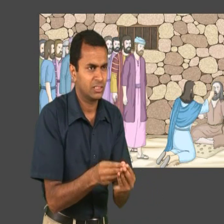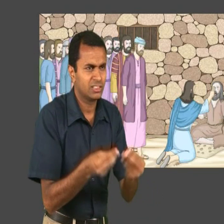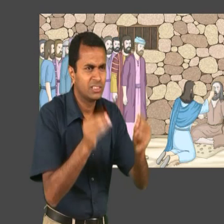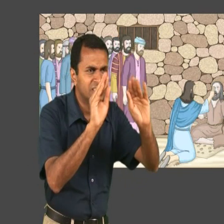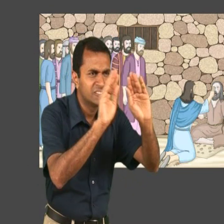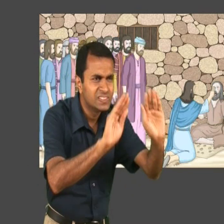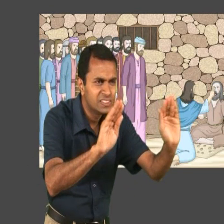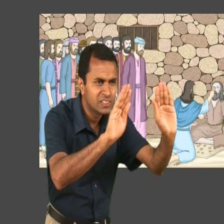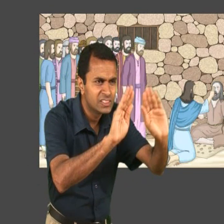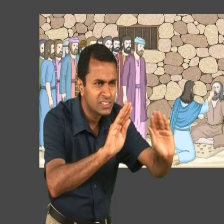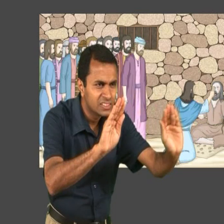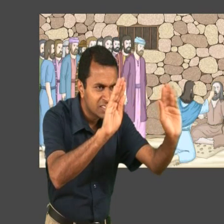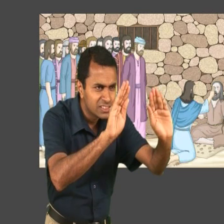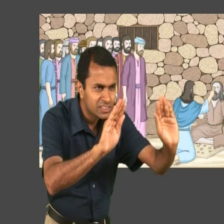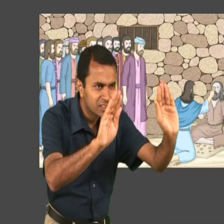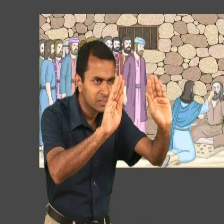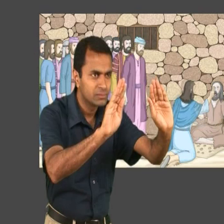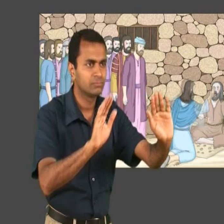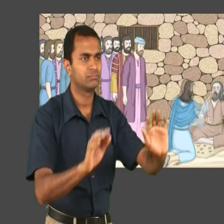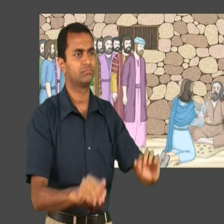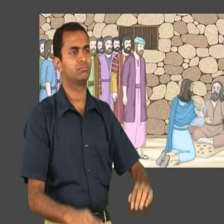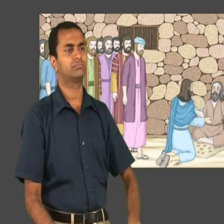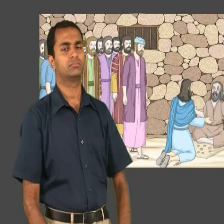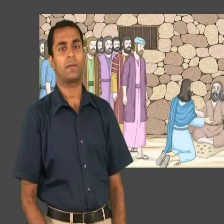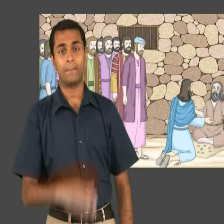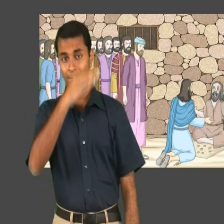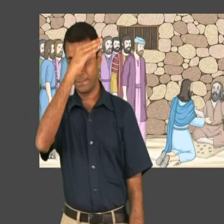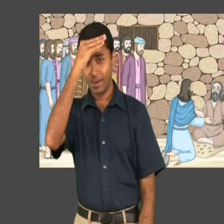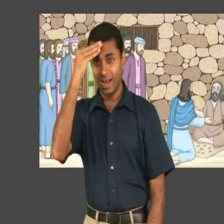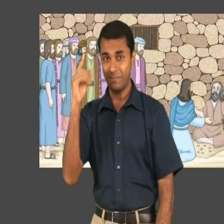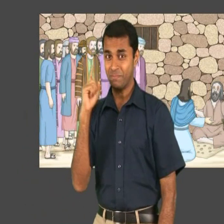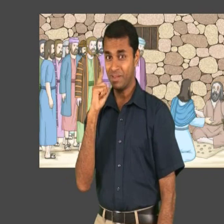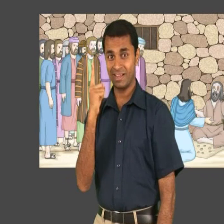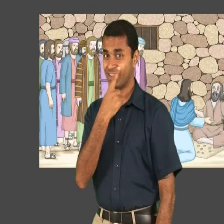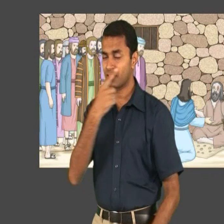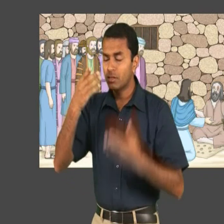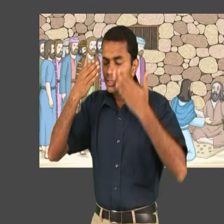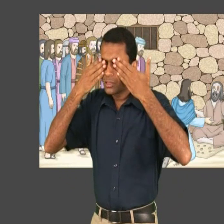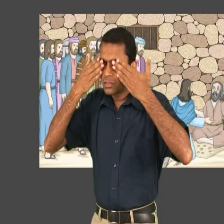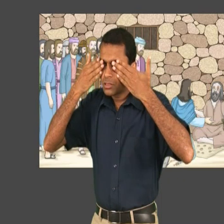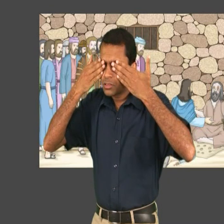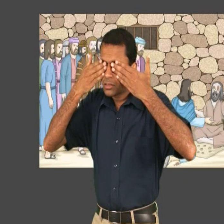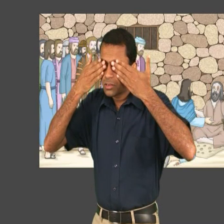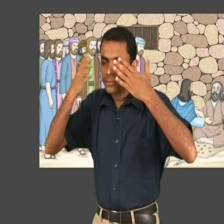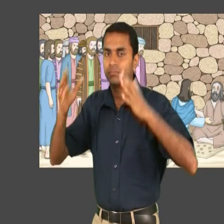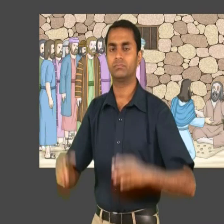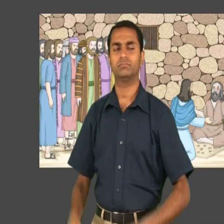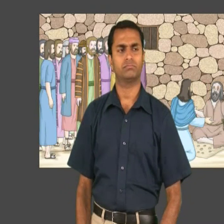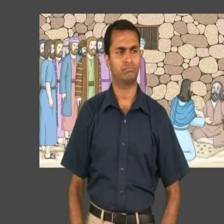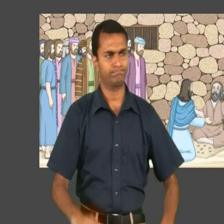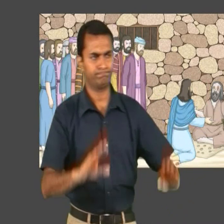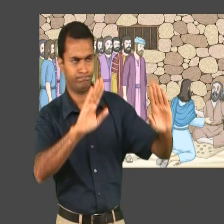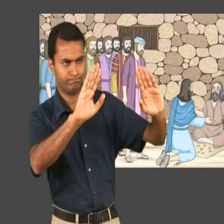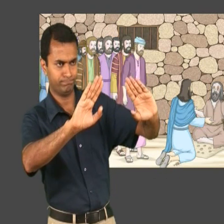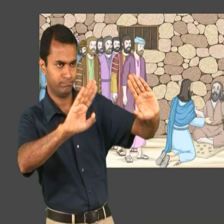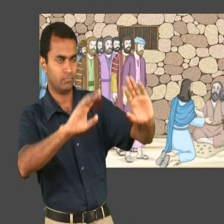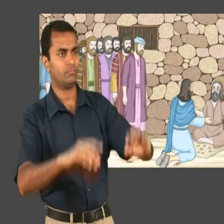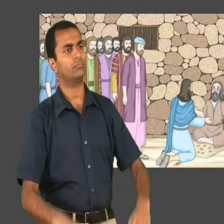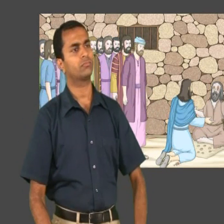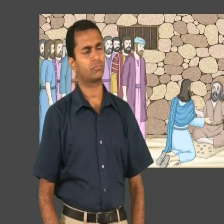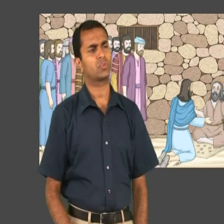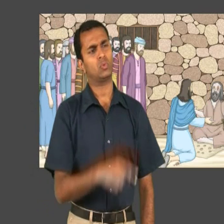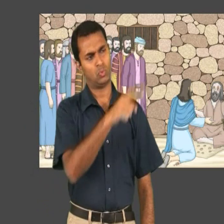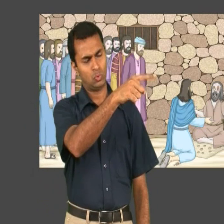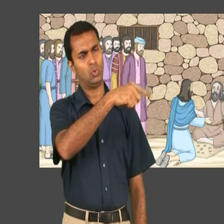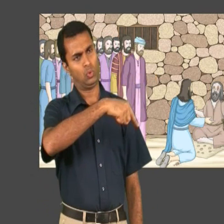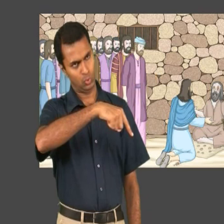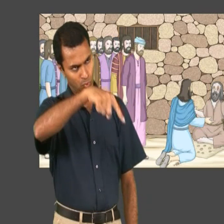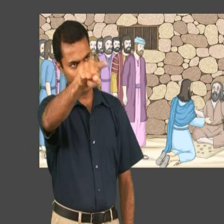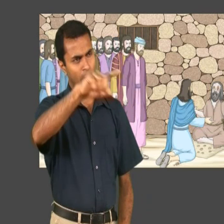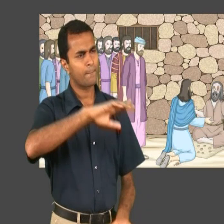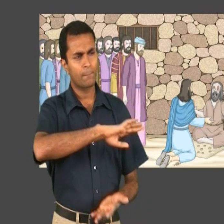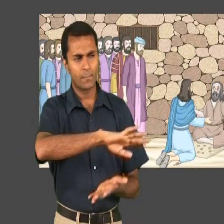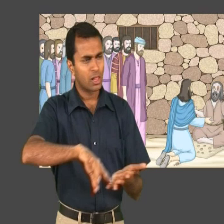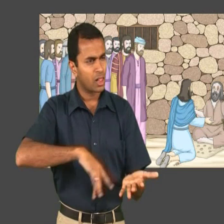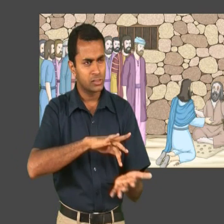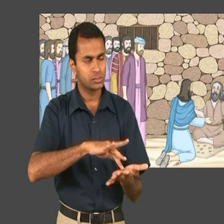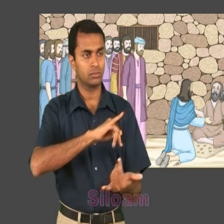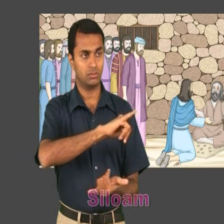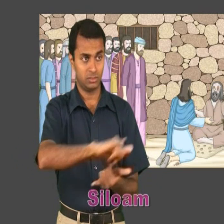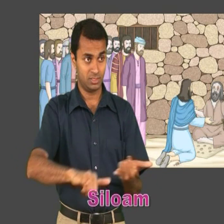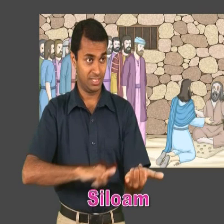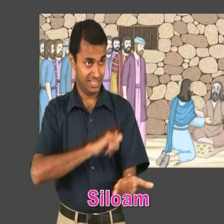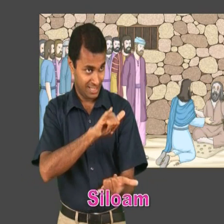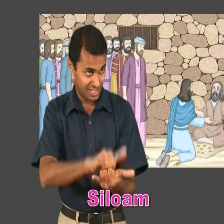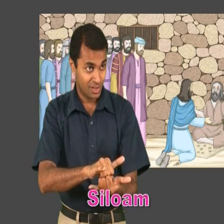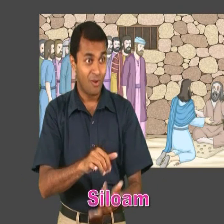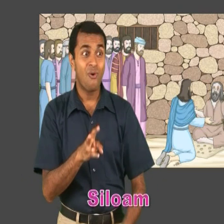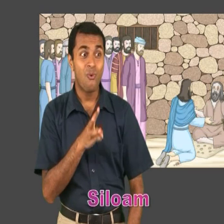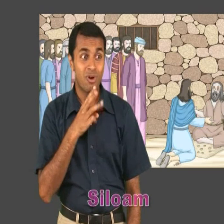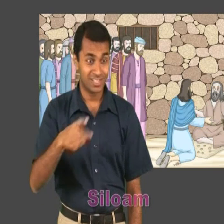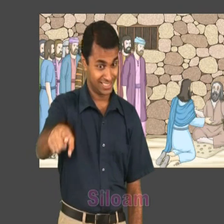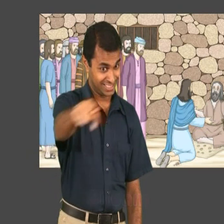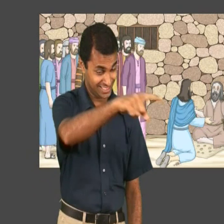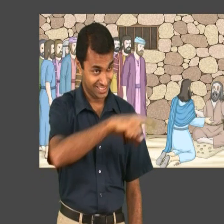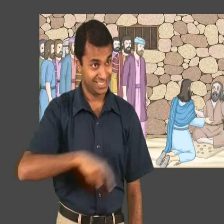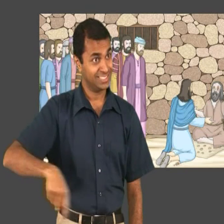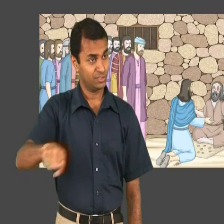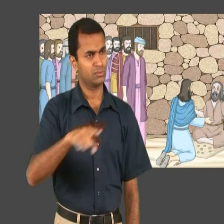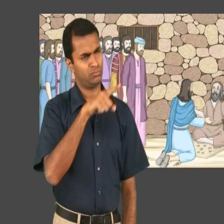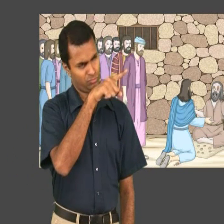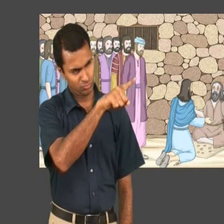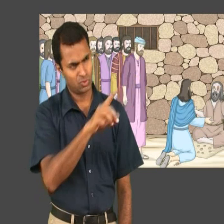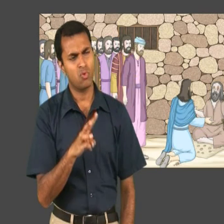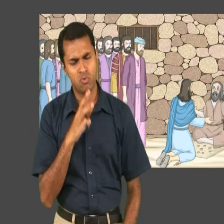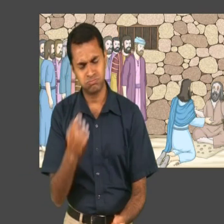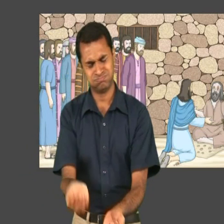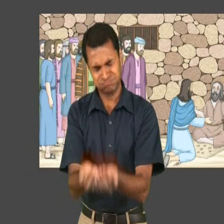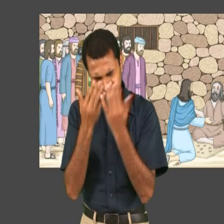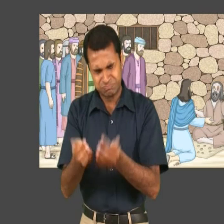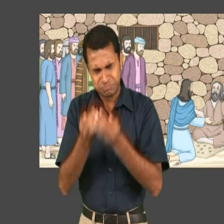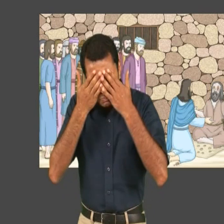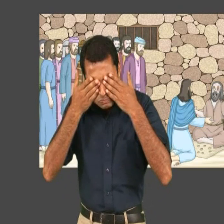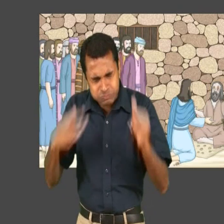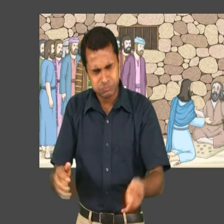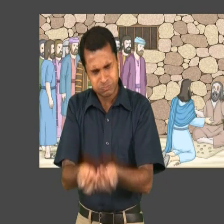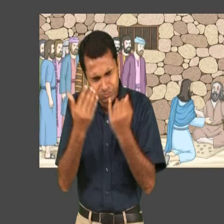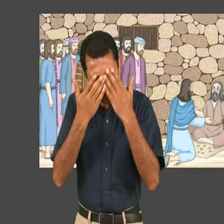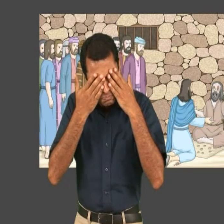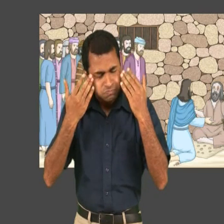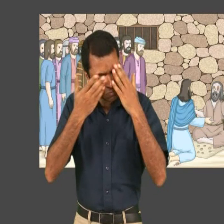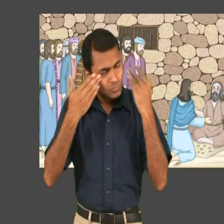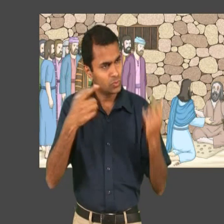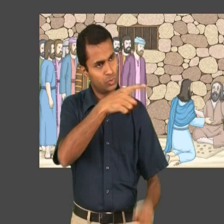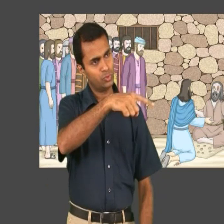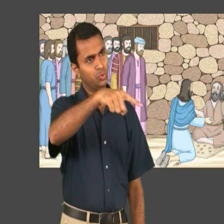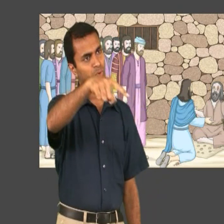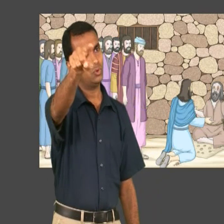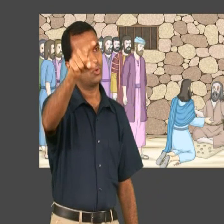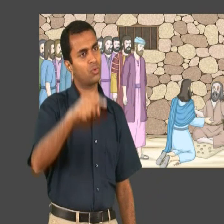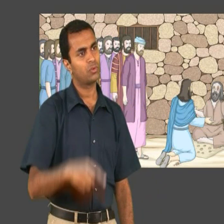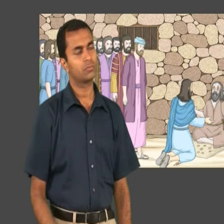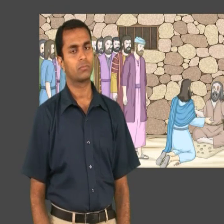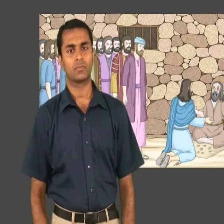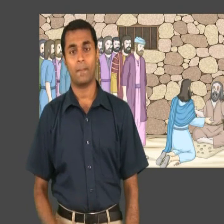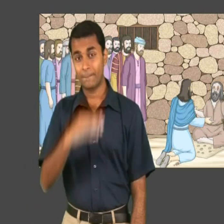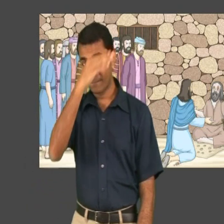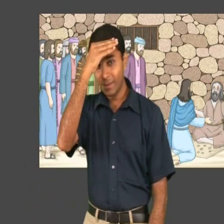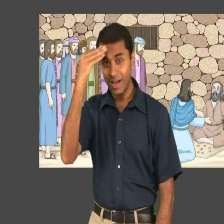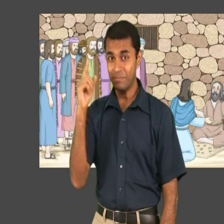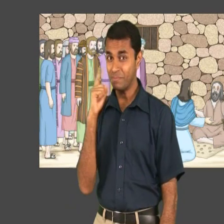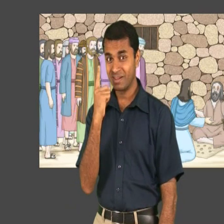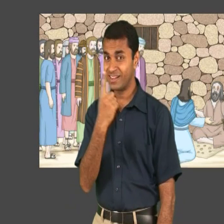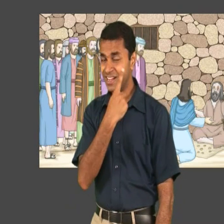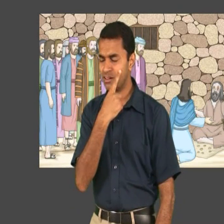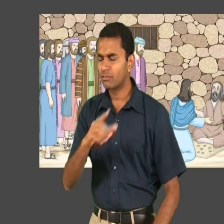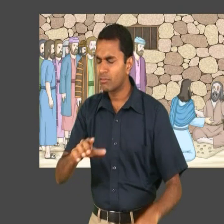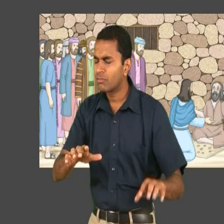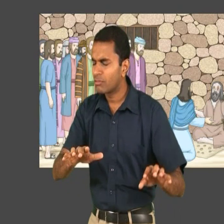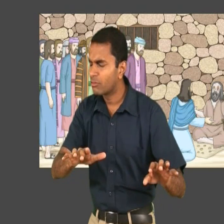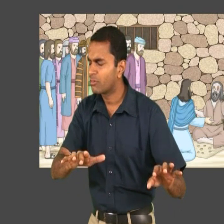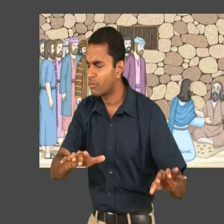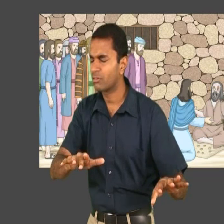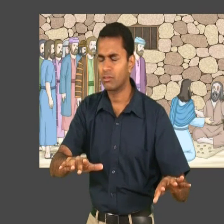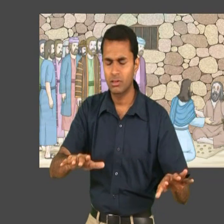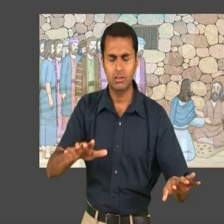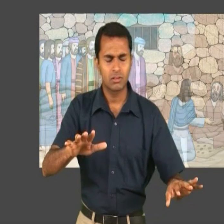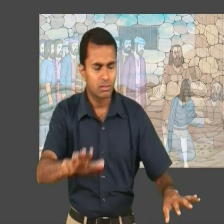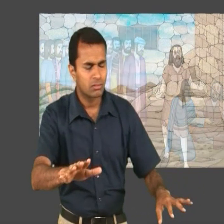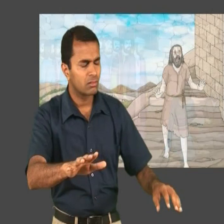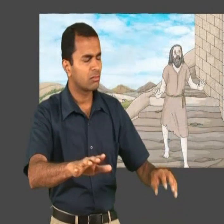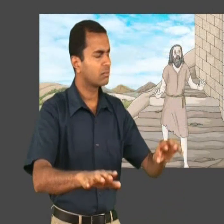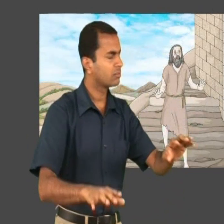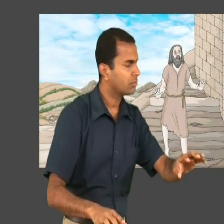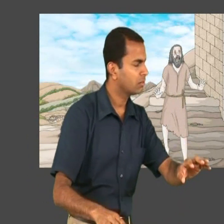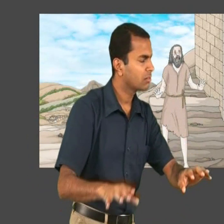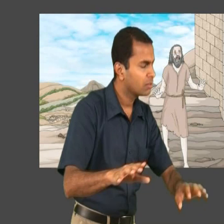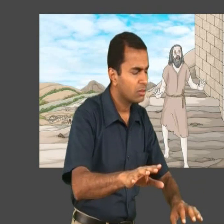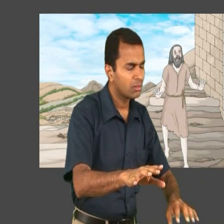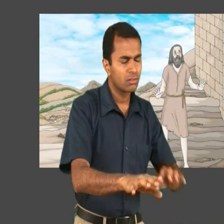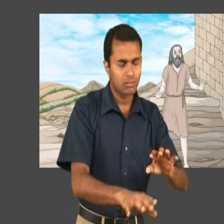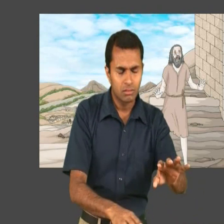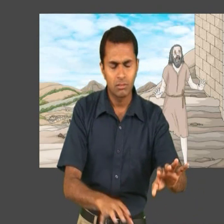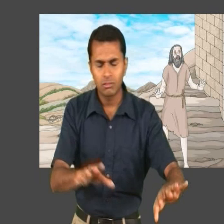Then He told him, “Go, wash in the Pool of Siloam” (which means “Sent”).